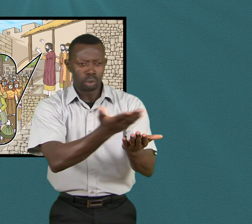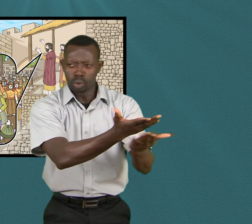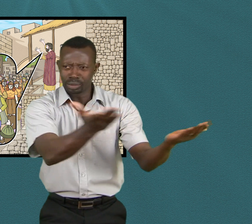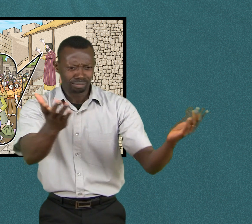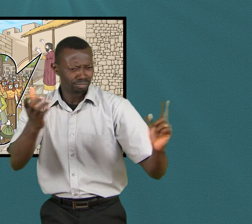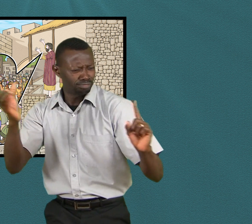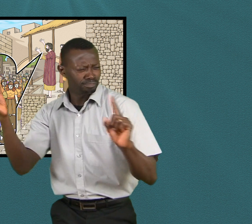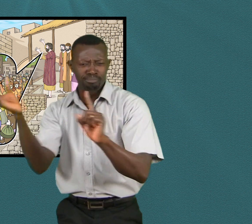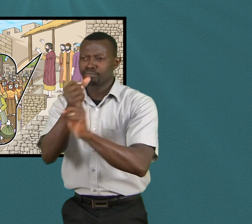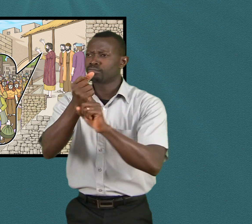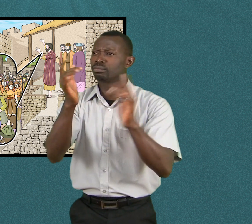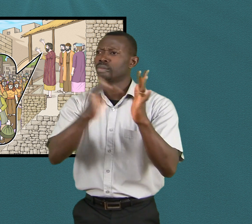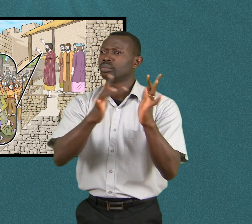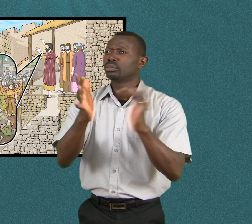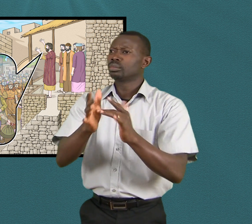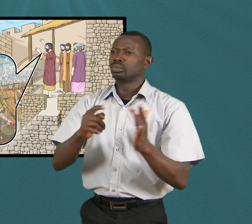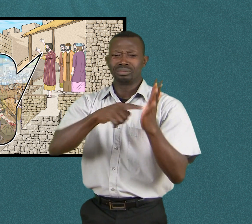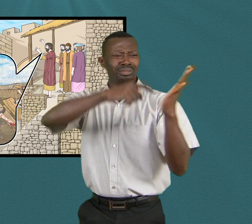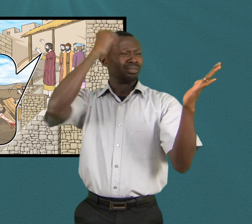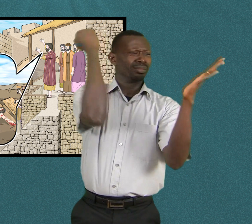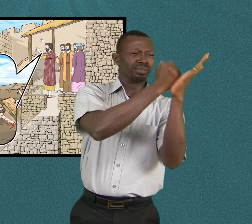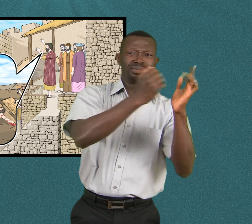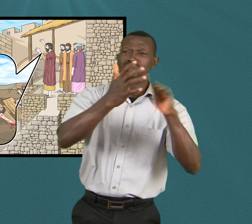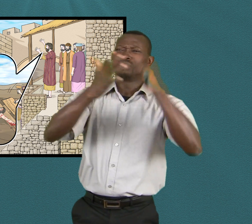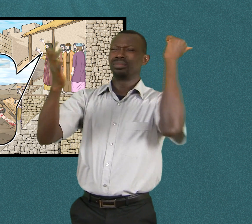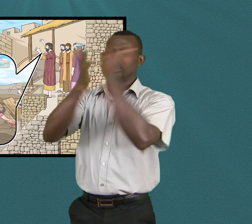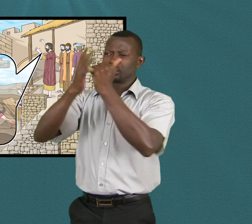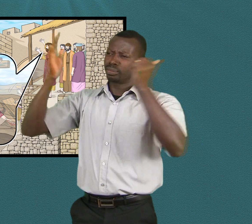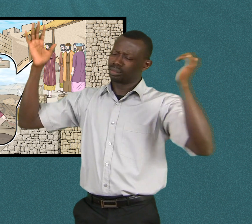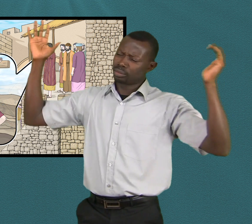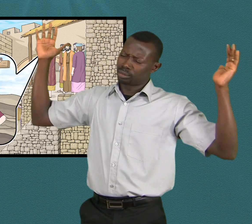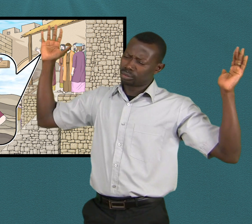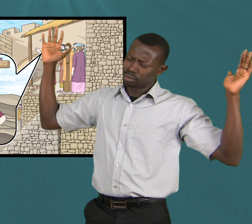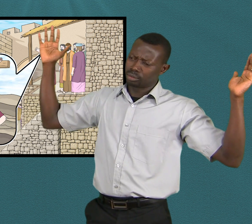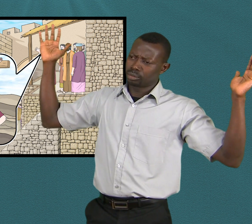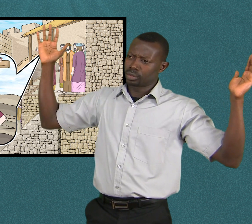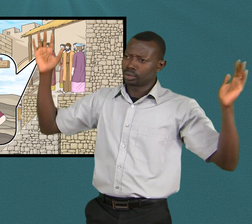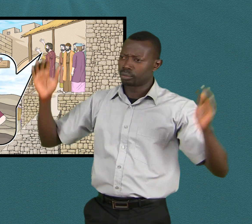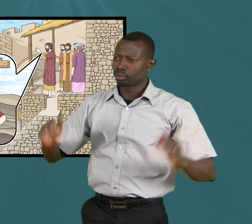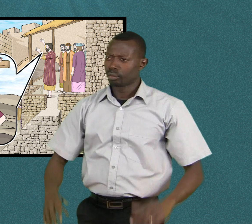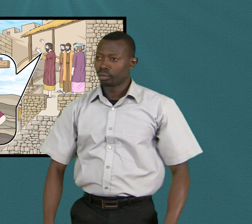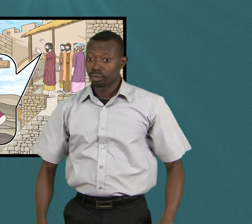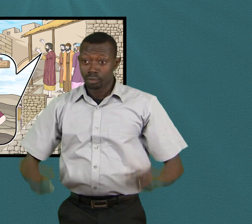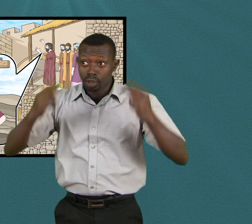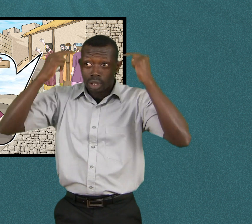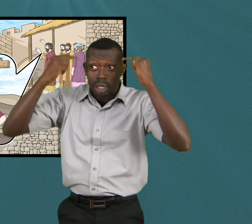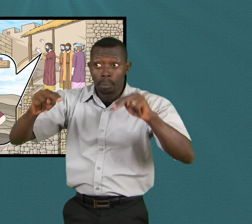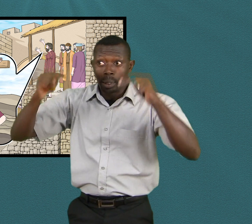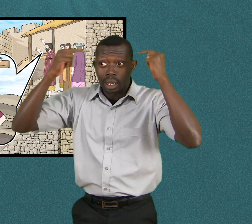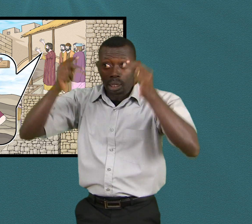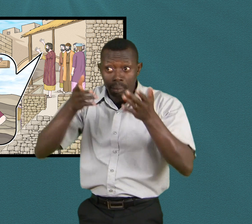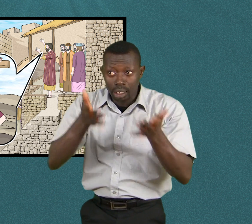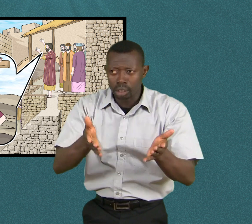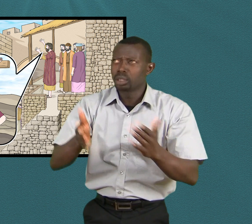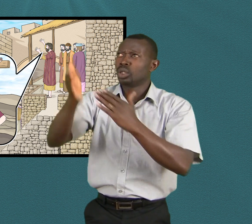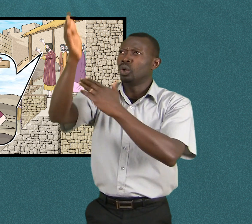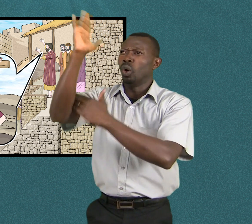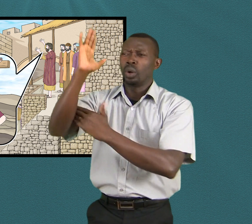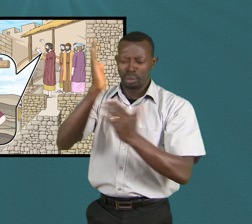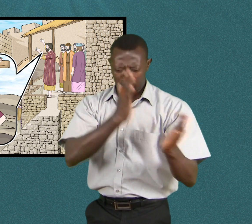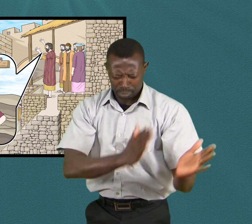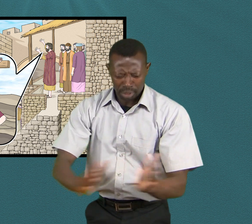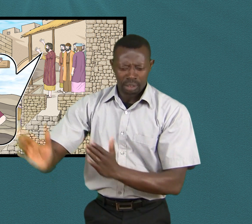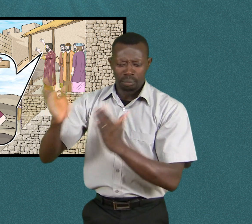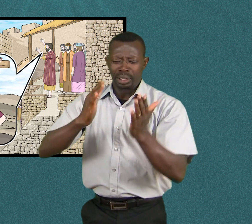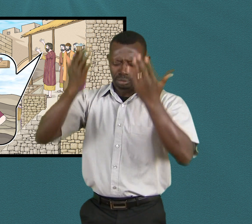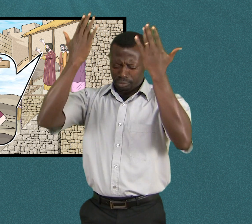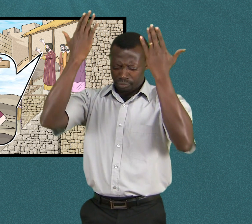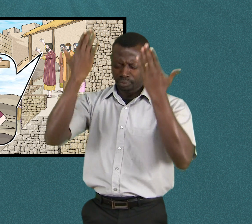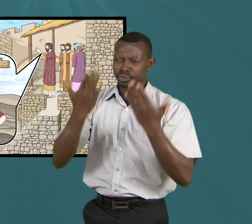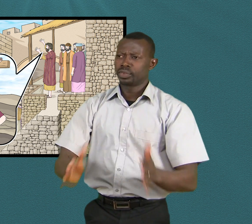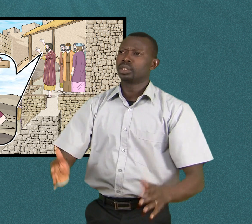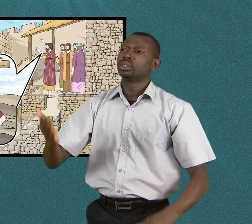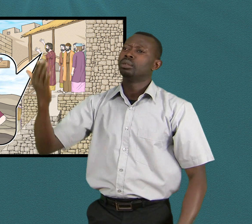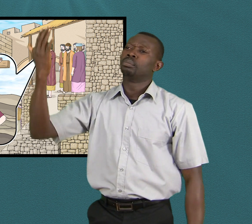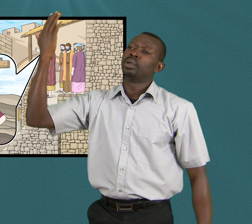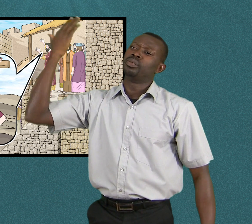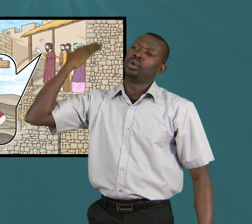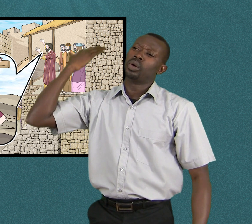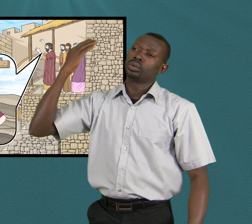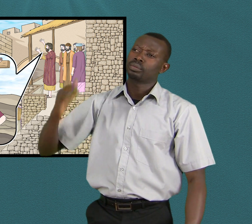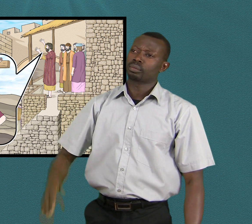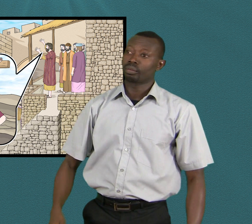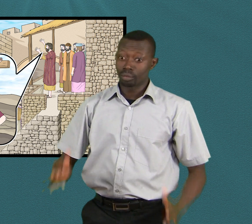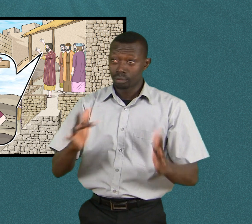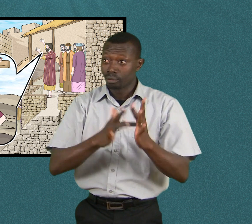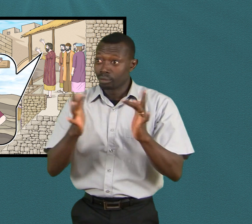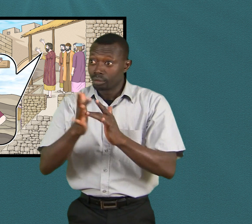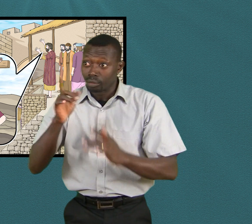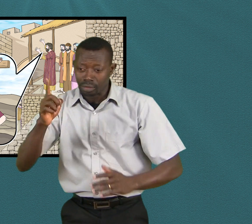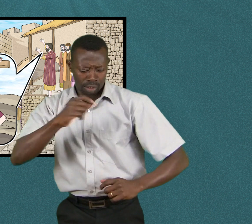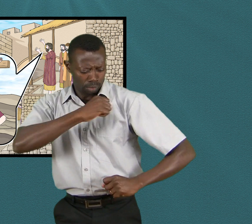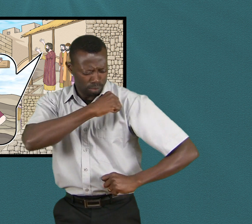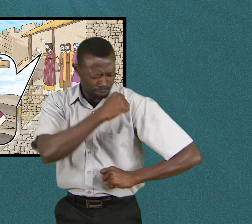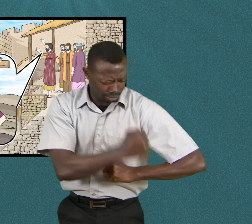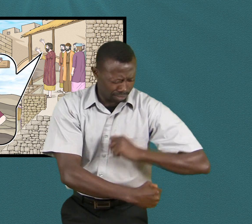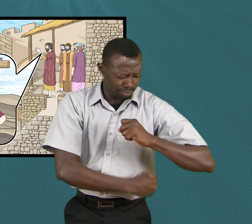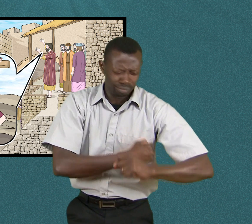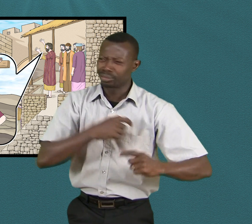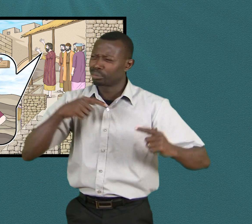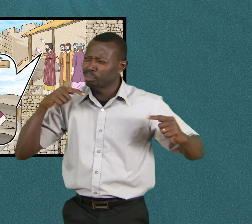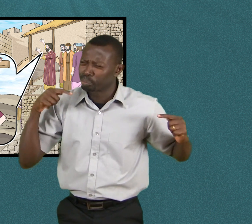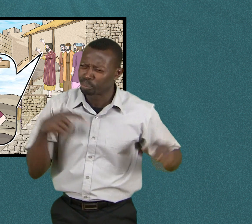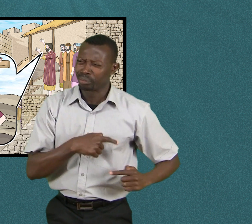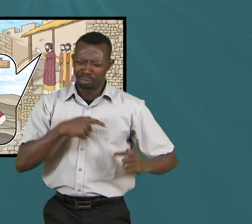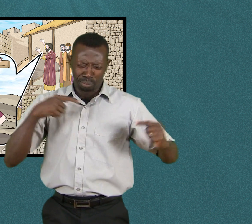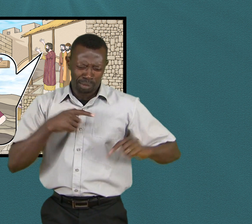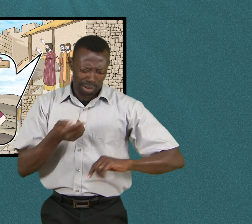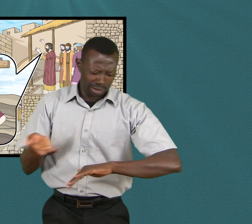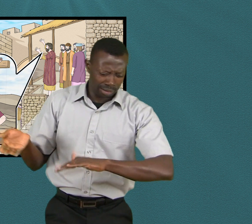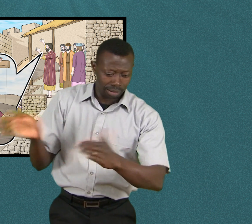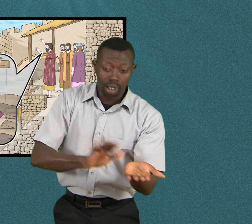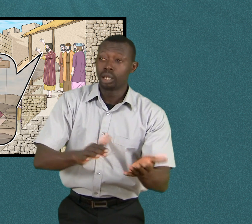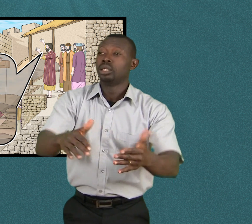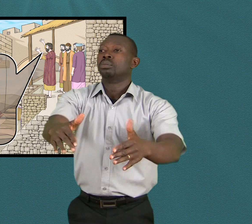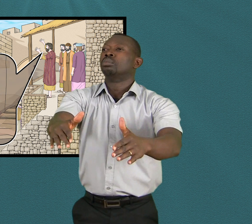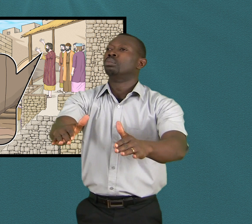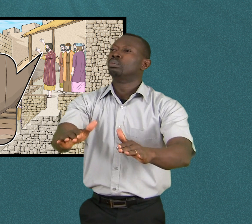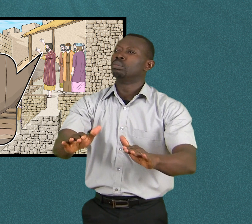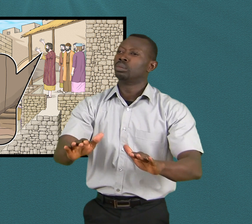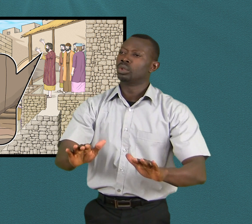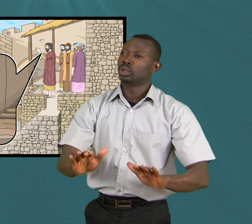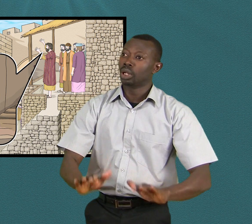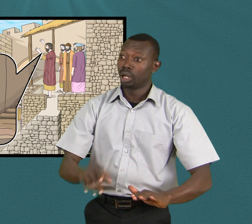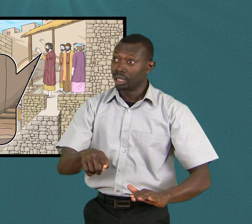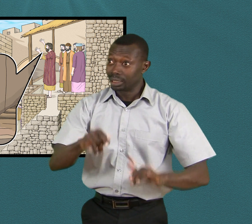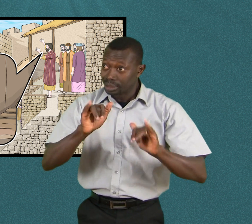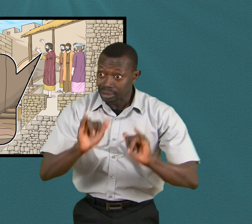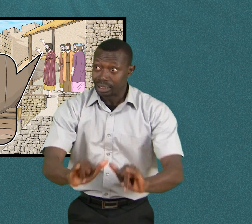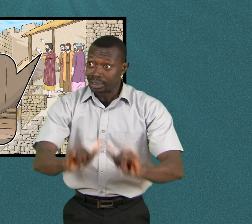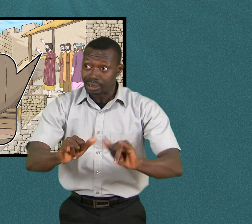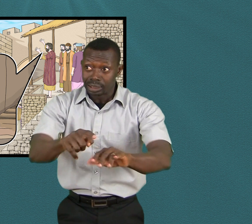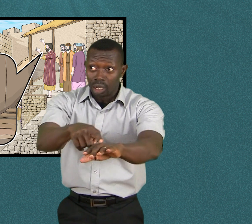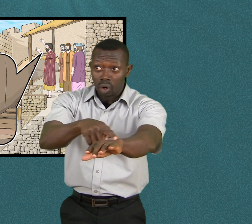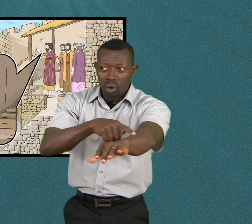He was delivered up by God’s set plan and foreknowledge, and you, by the hands of the lawless, put Him to death by nailing Him to the cross.